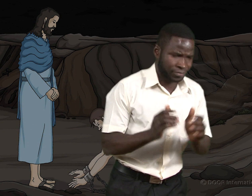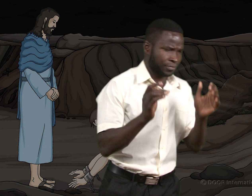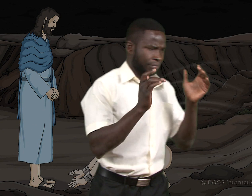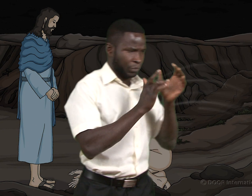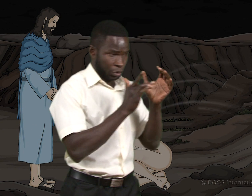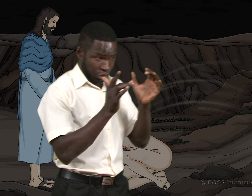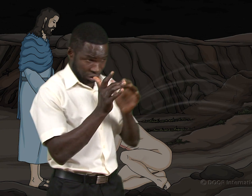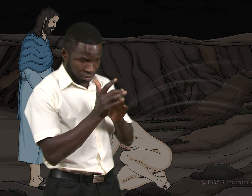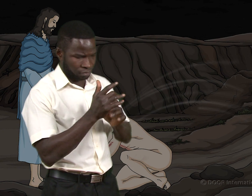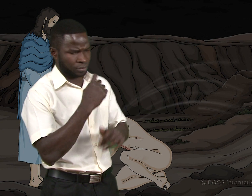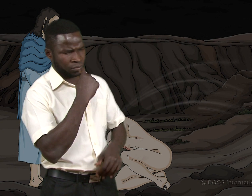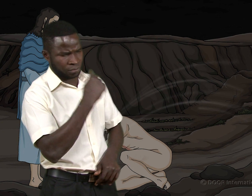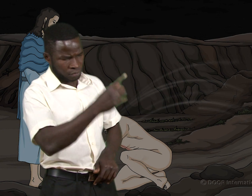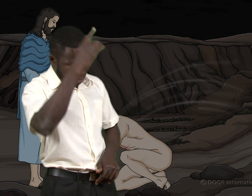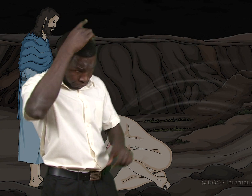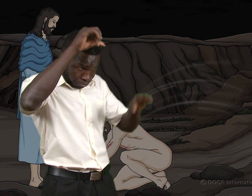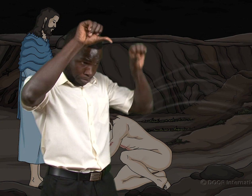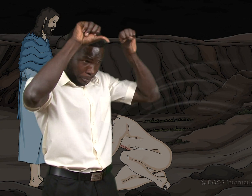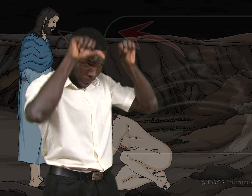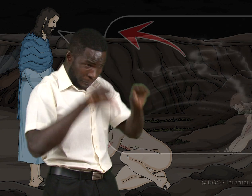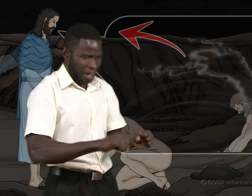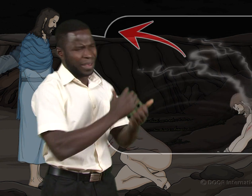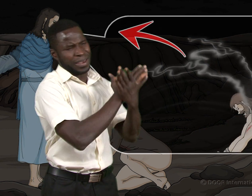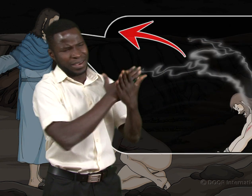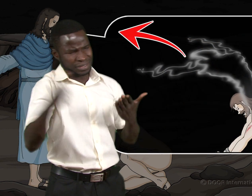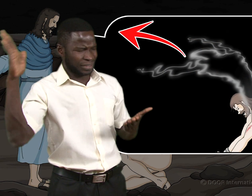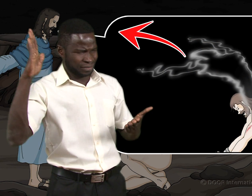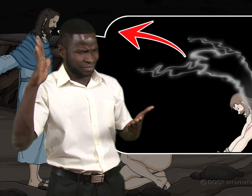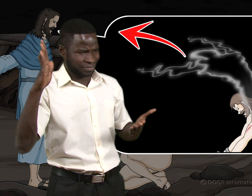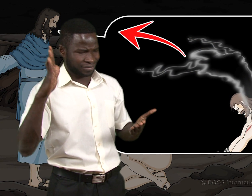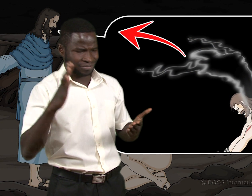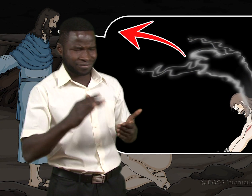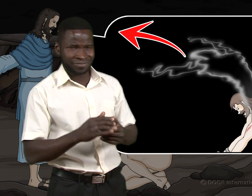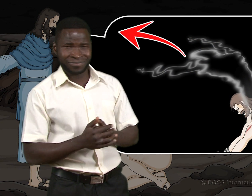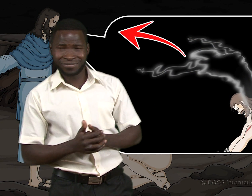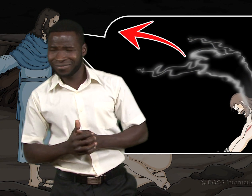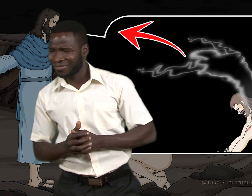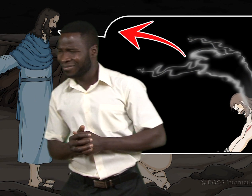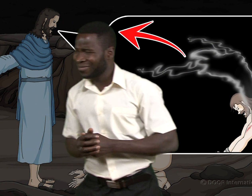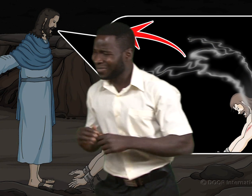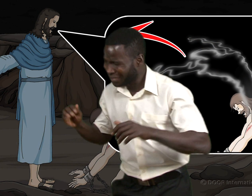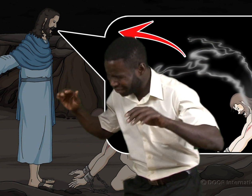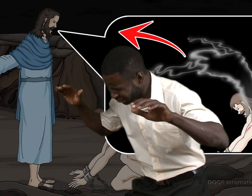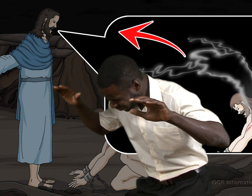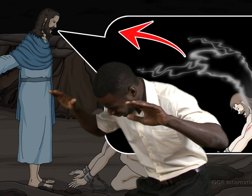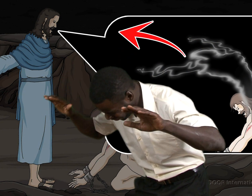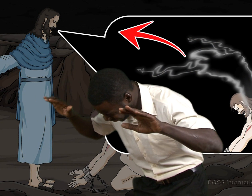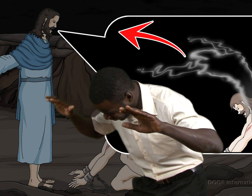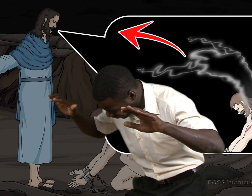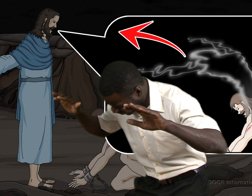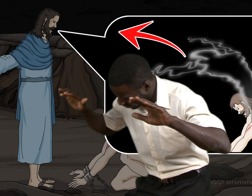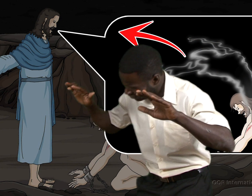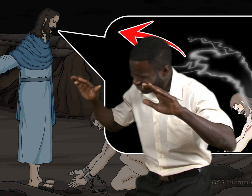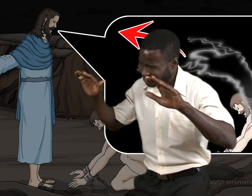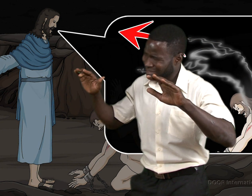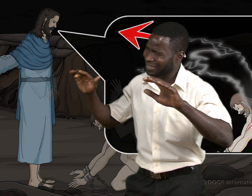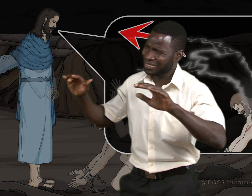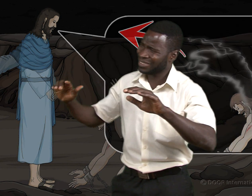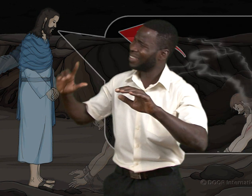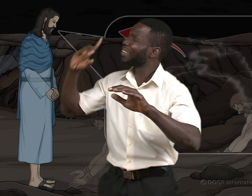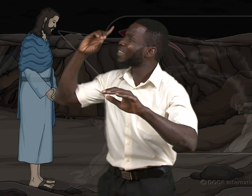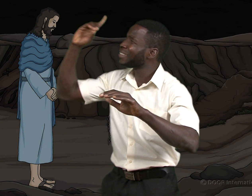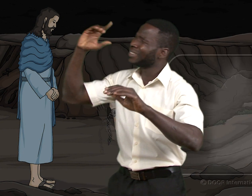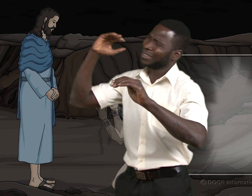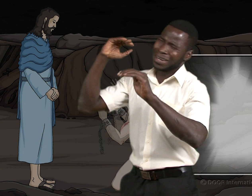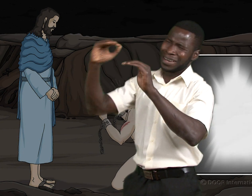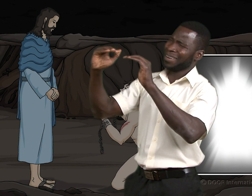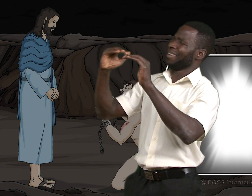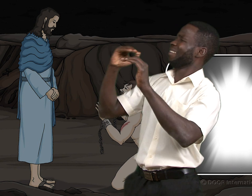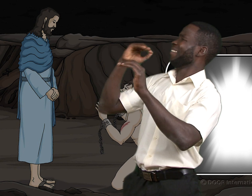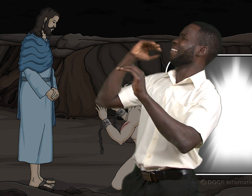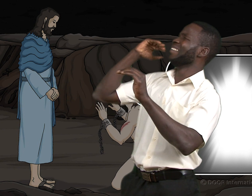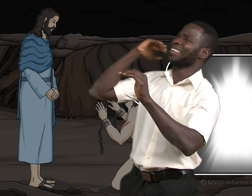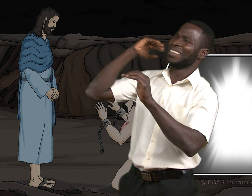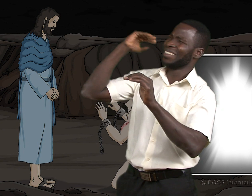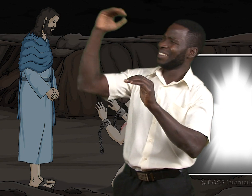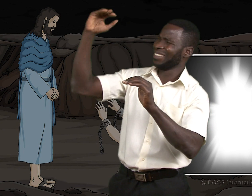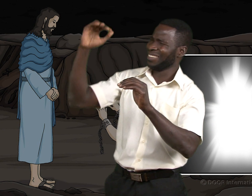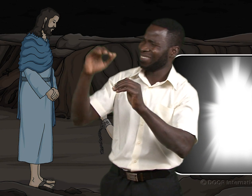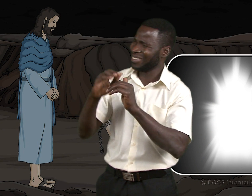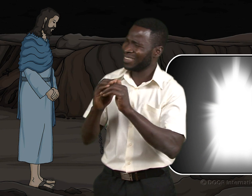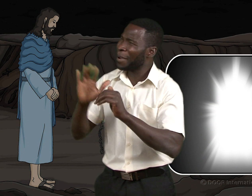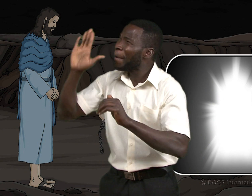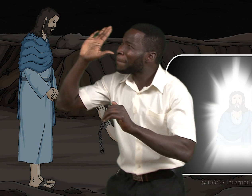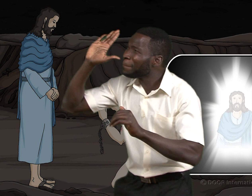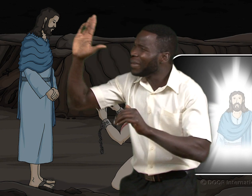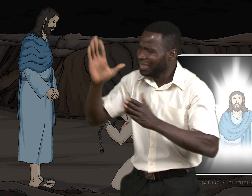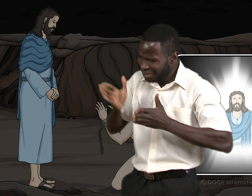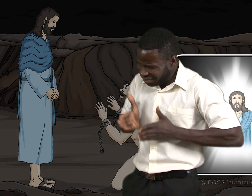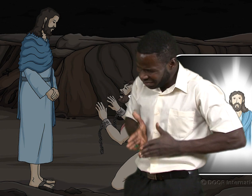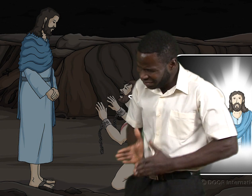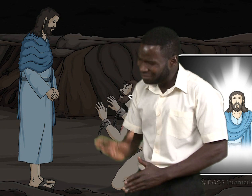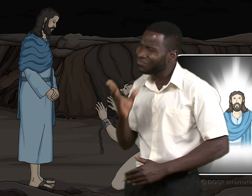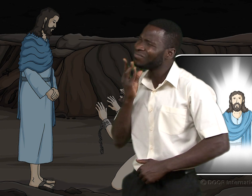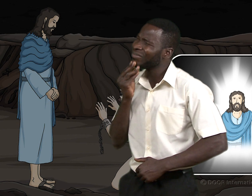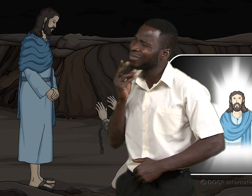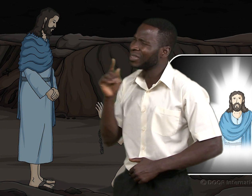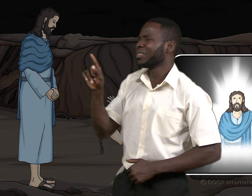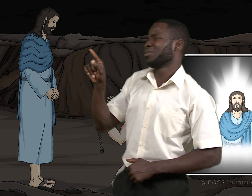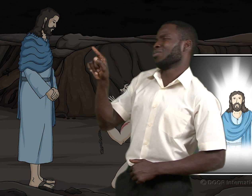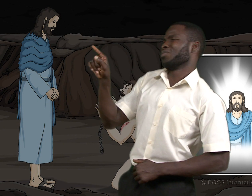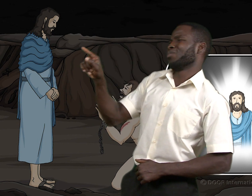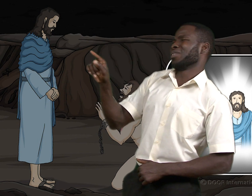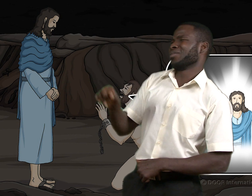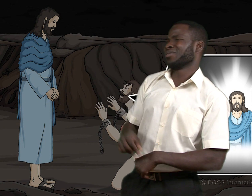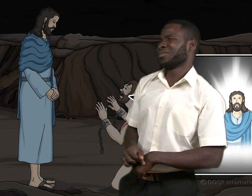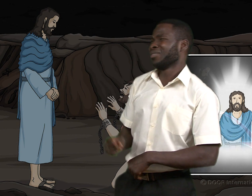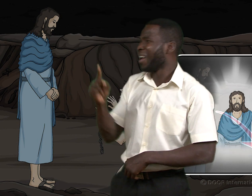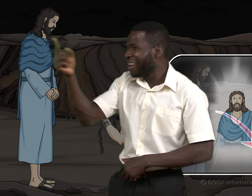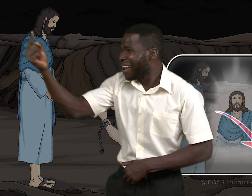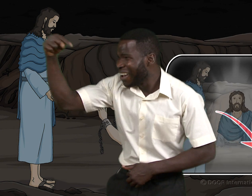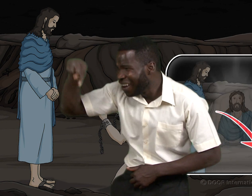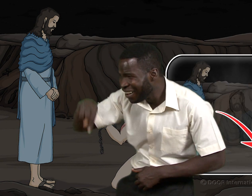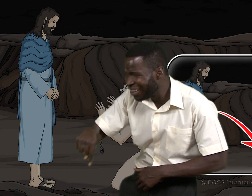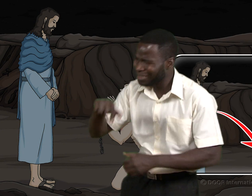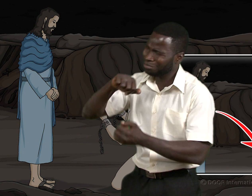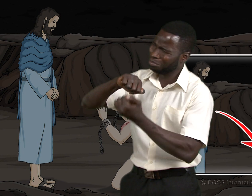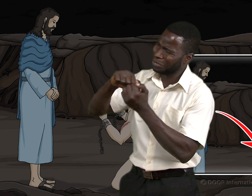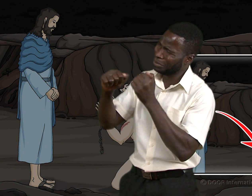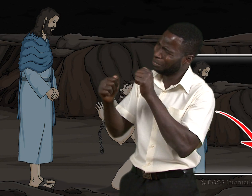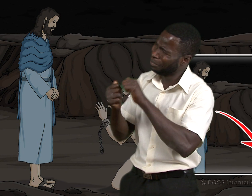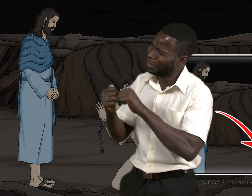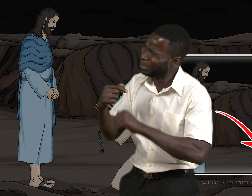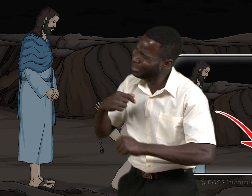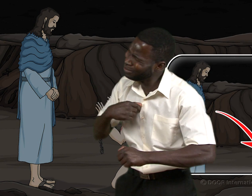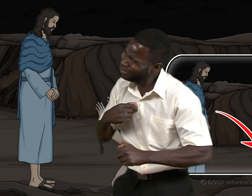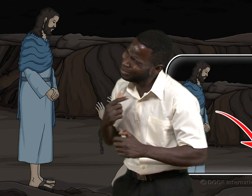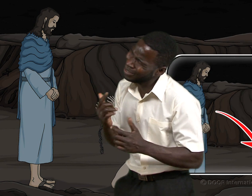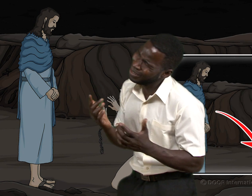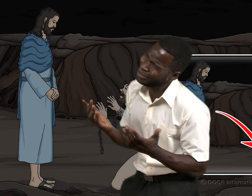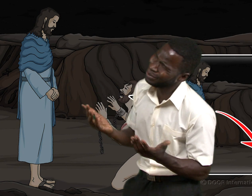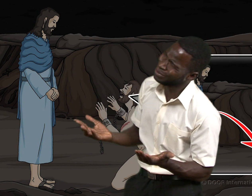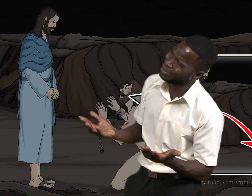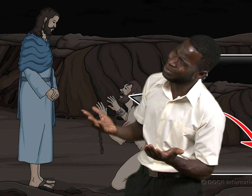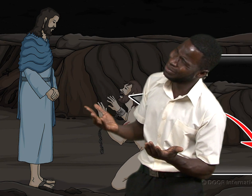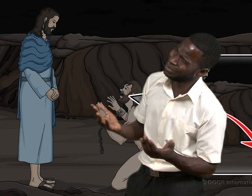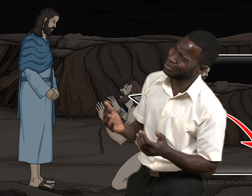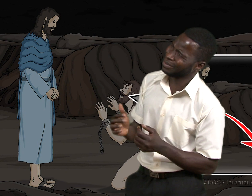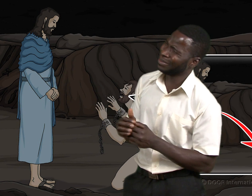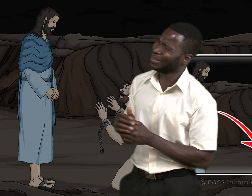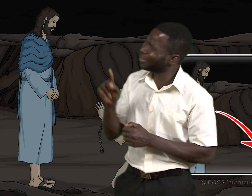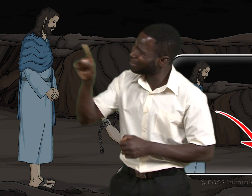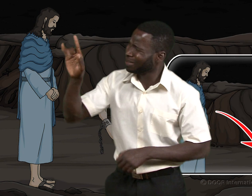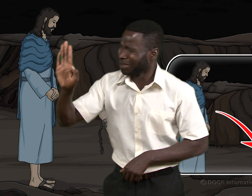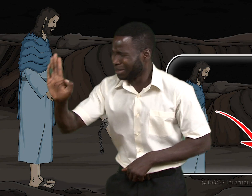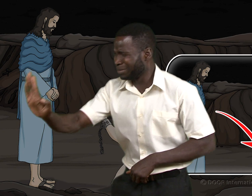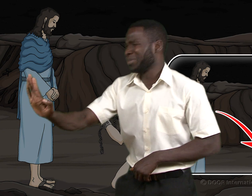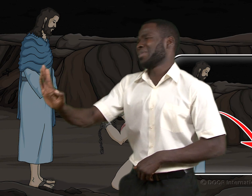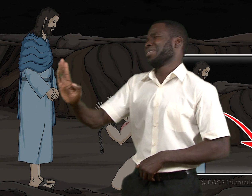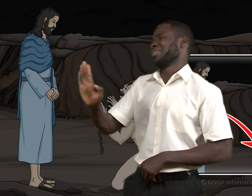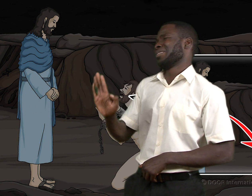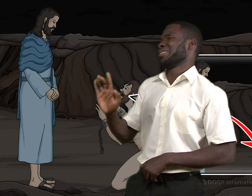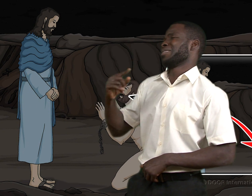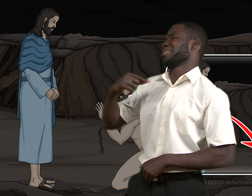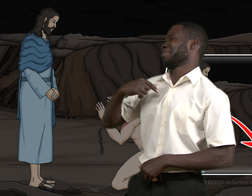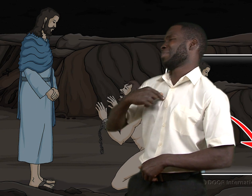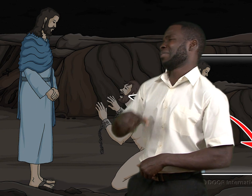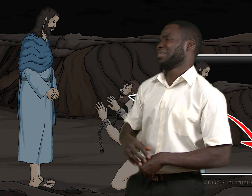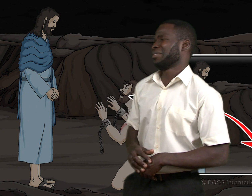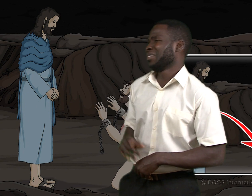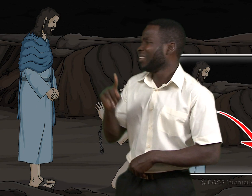And he shouted in a loud voice, “What do You want with me, Jesus, Son of the Most High God? I beg You before God not to torture me!”